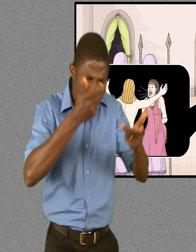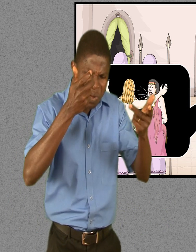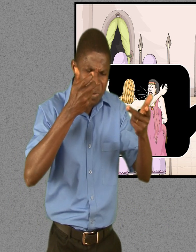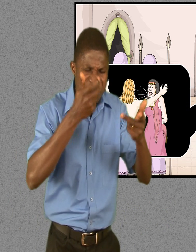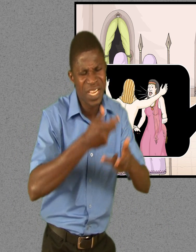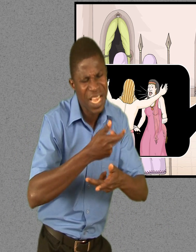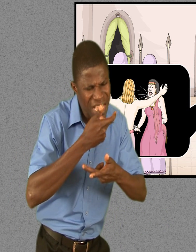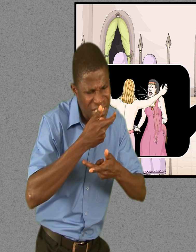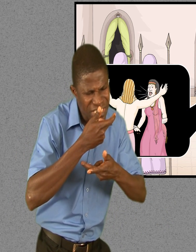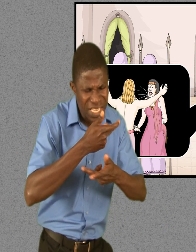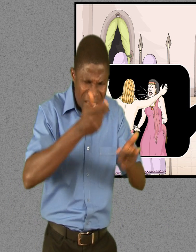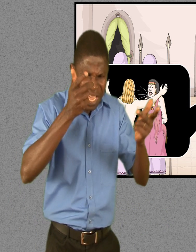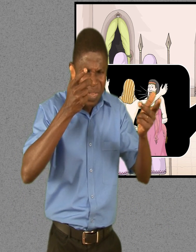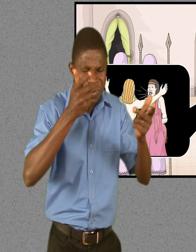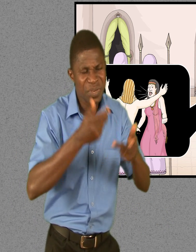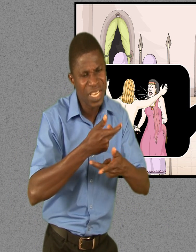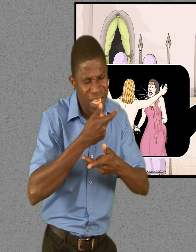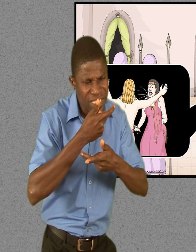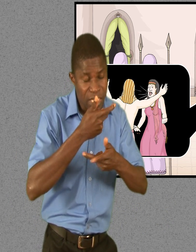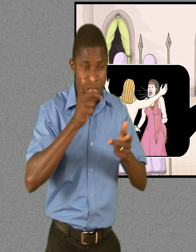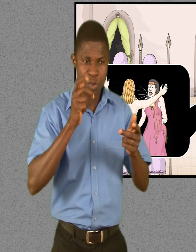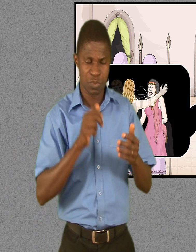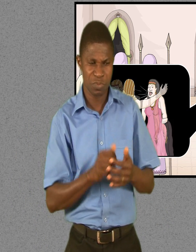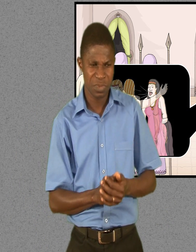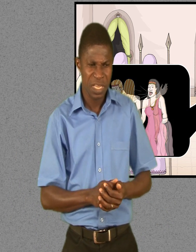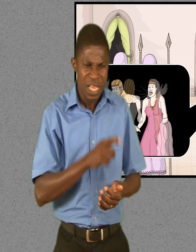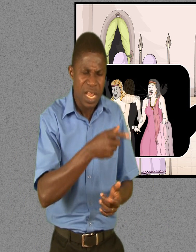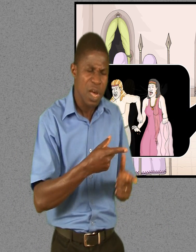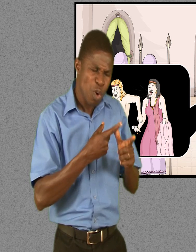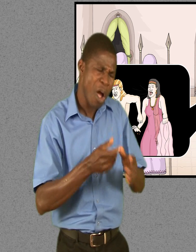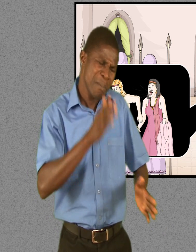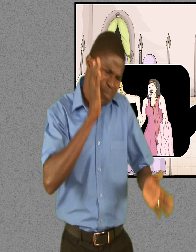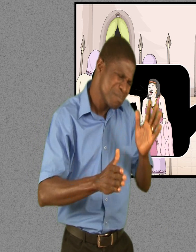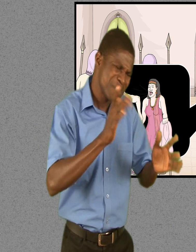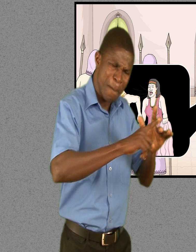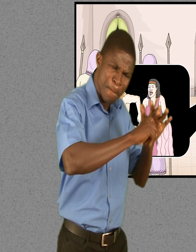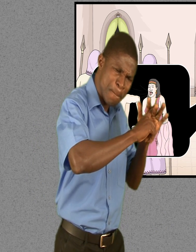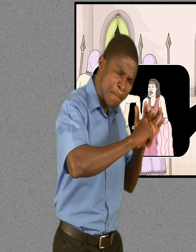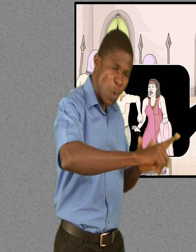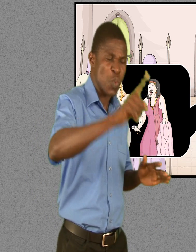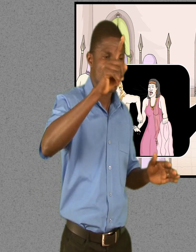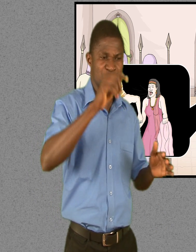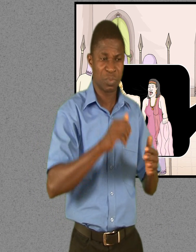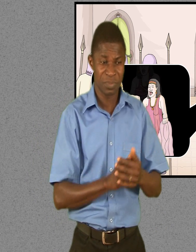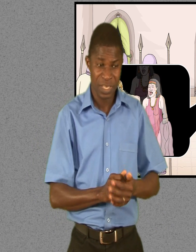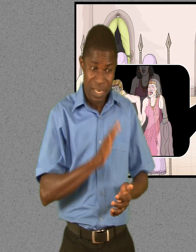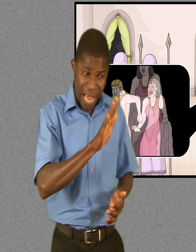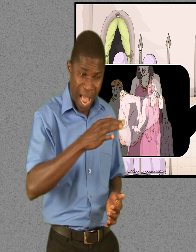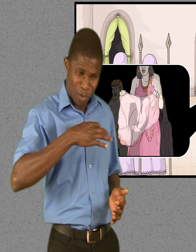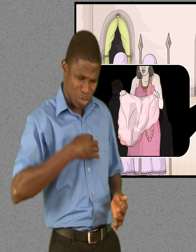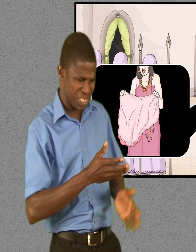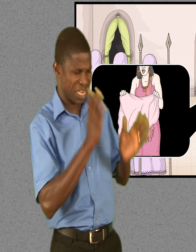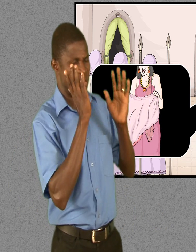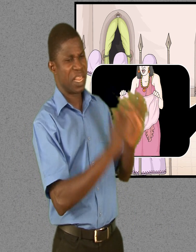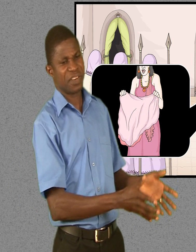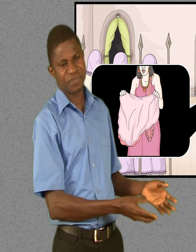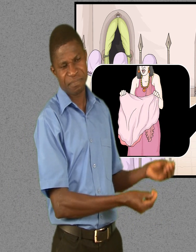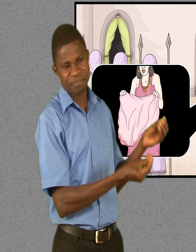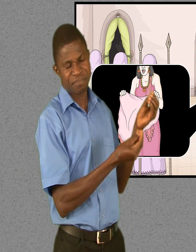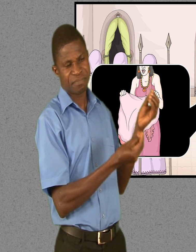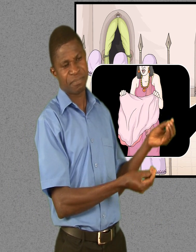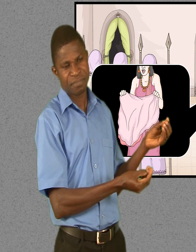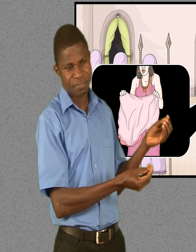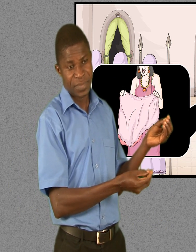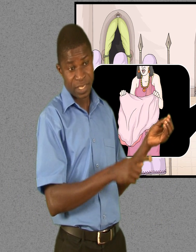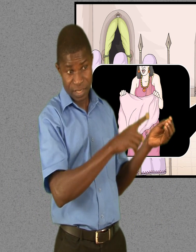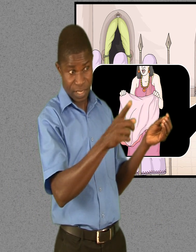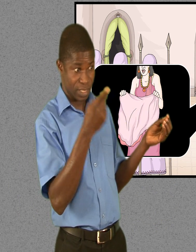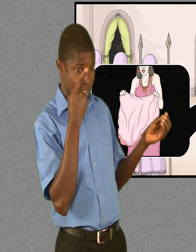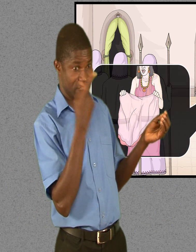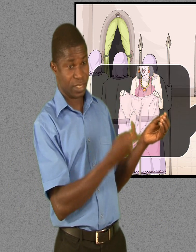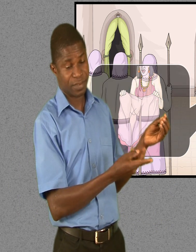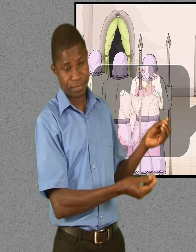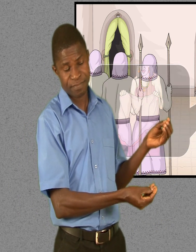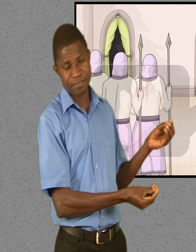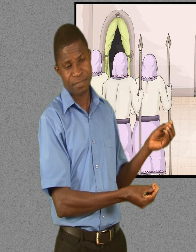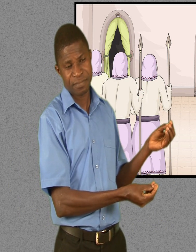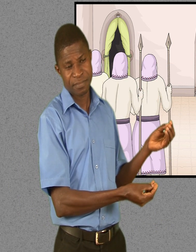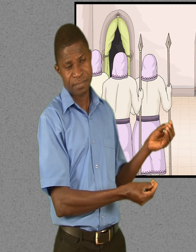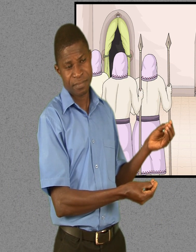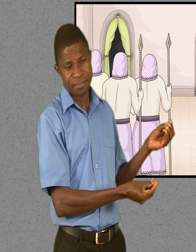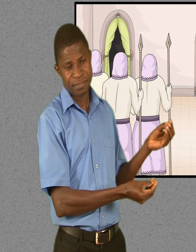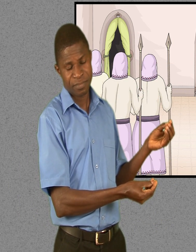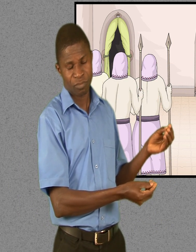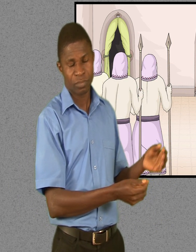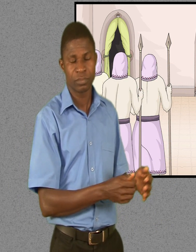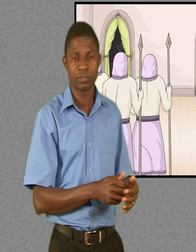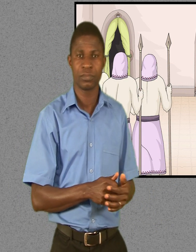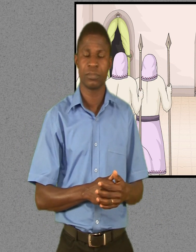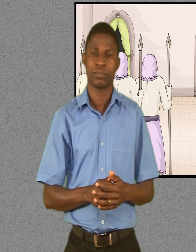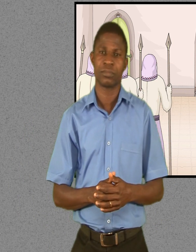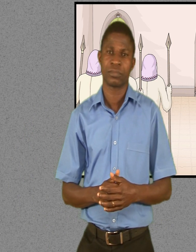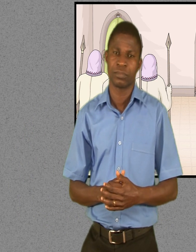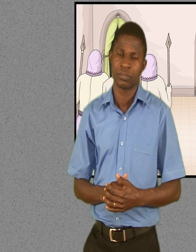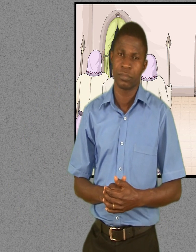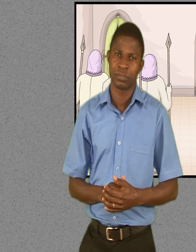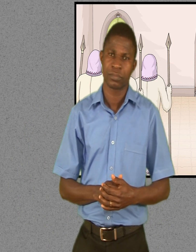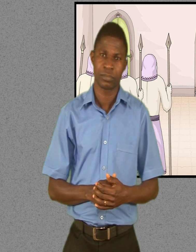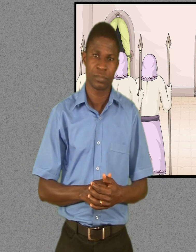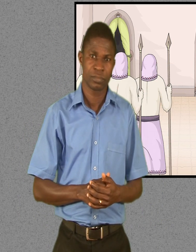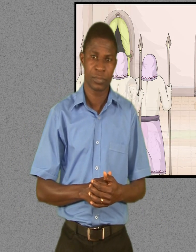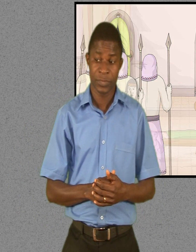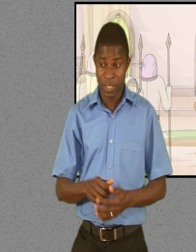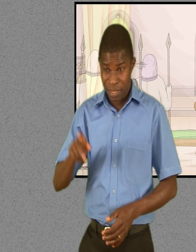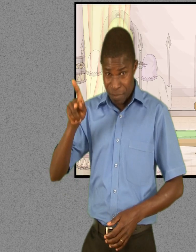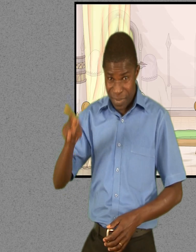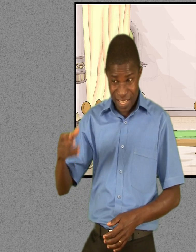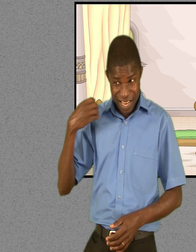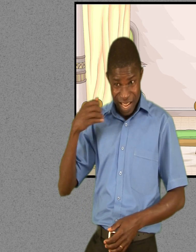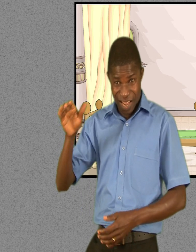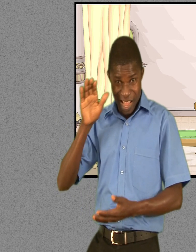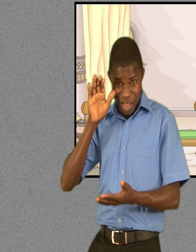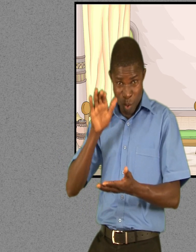When he heard me scream for help, he left his cloak beside me and ran out of the house.”